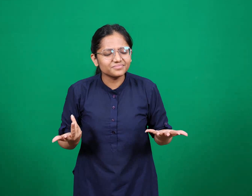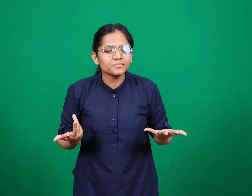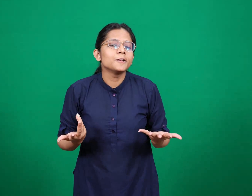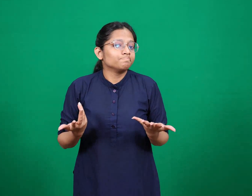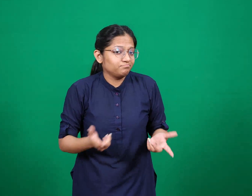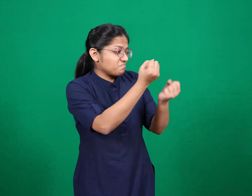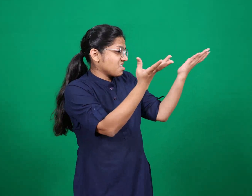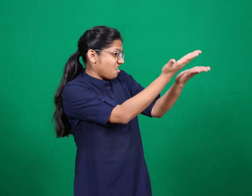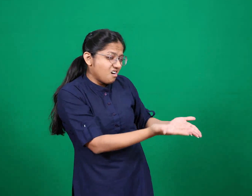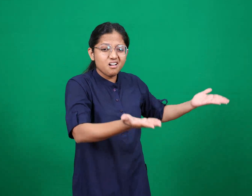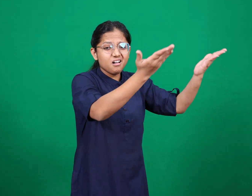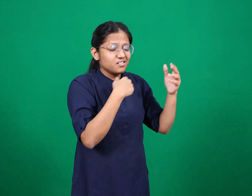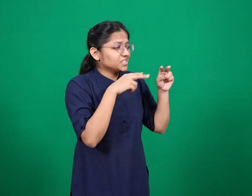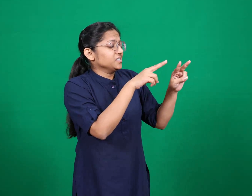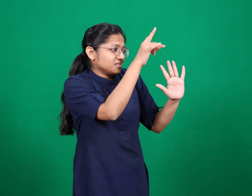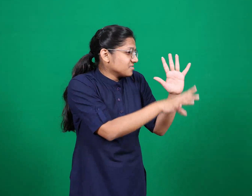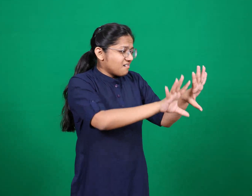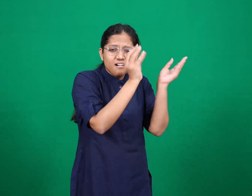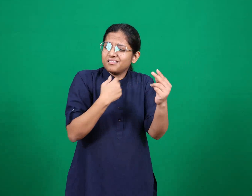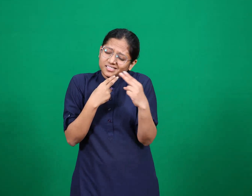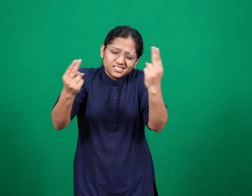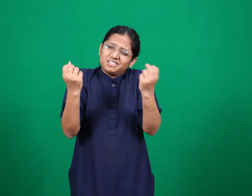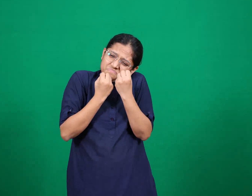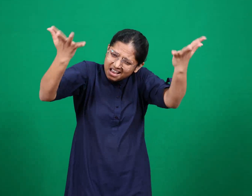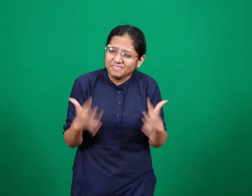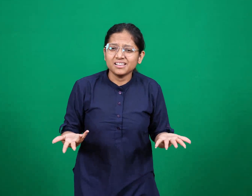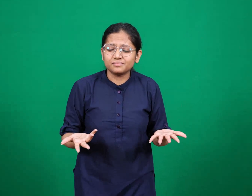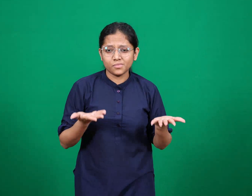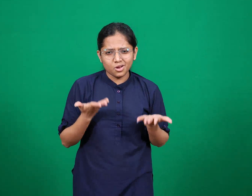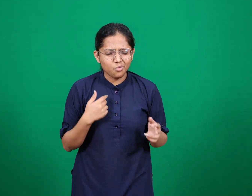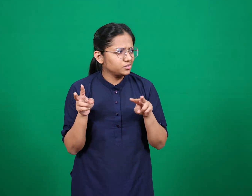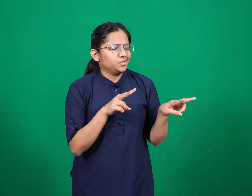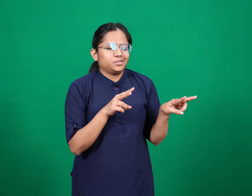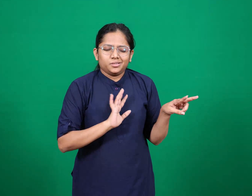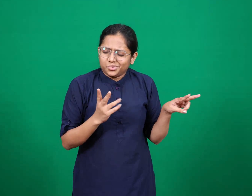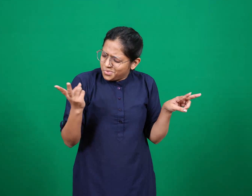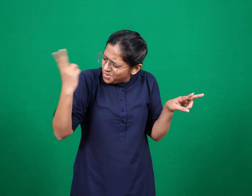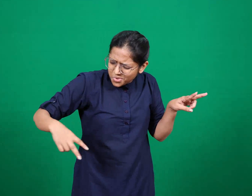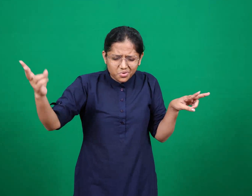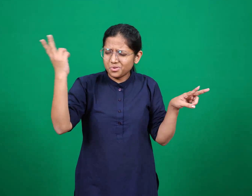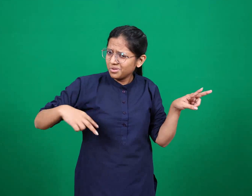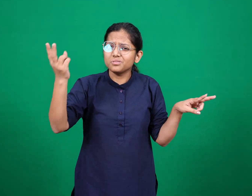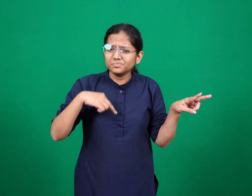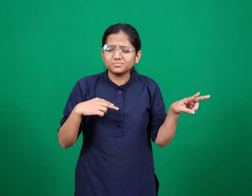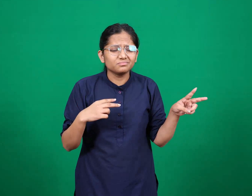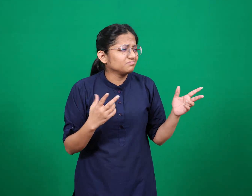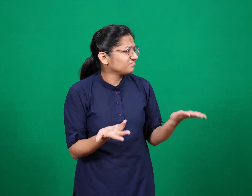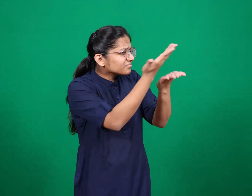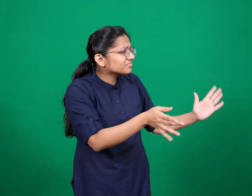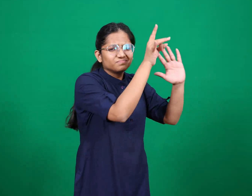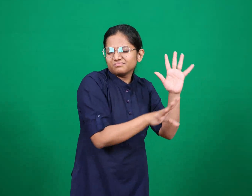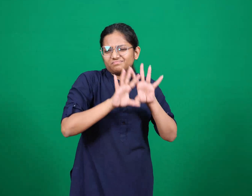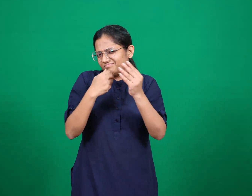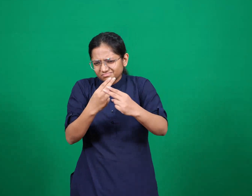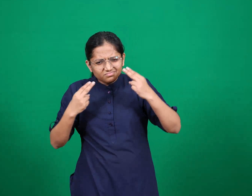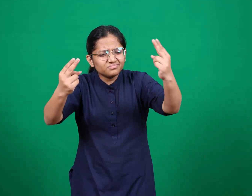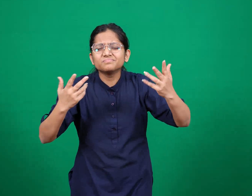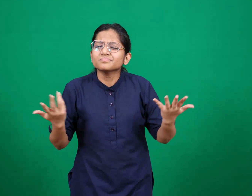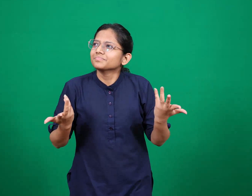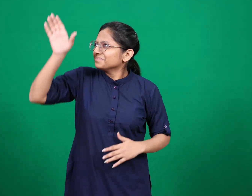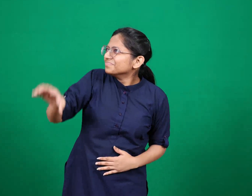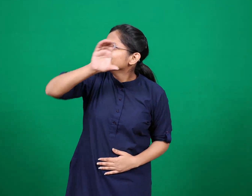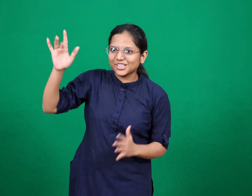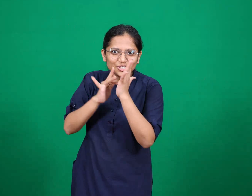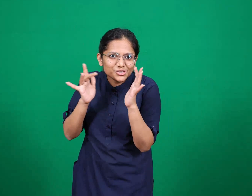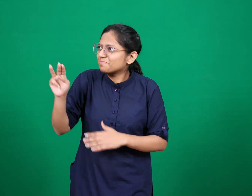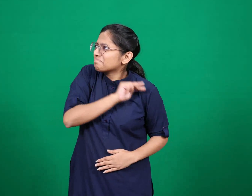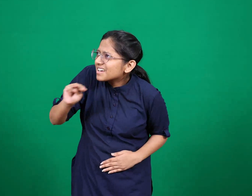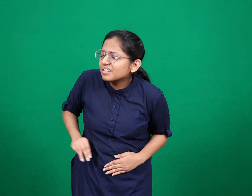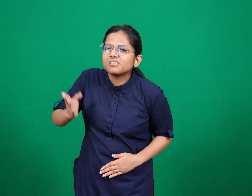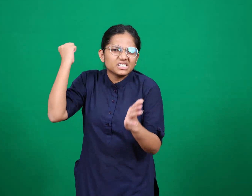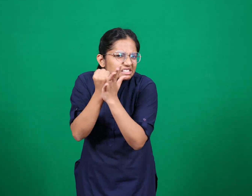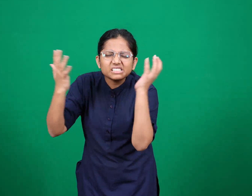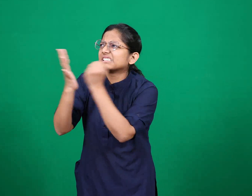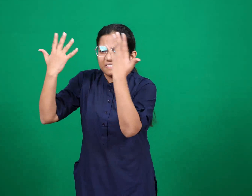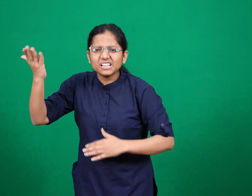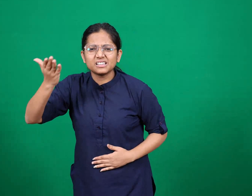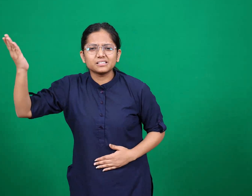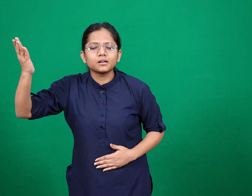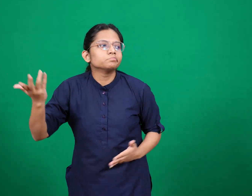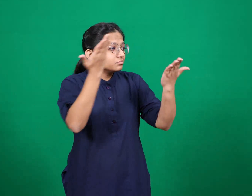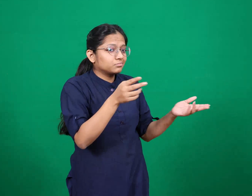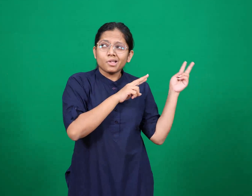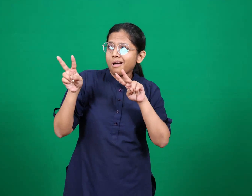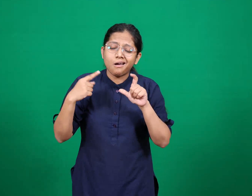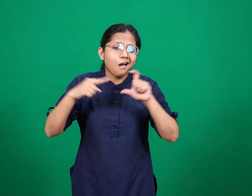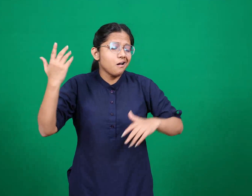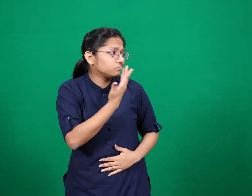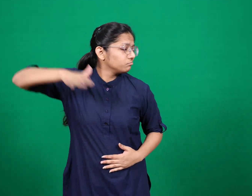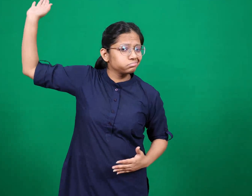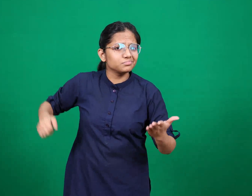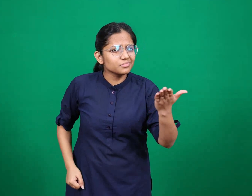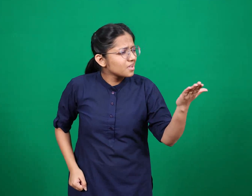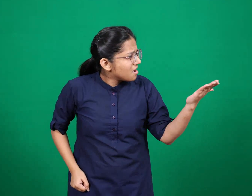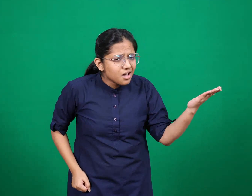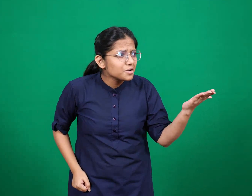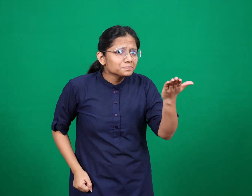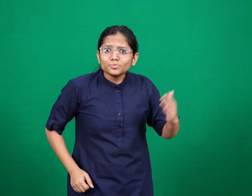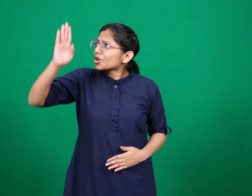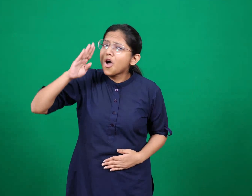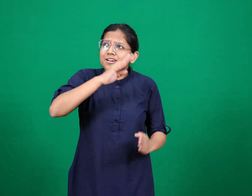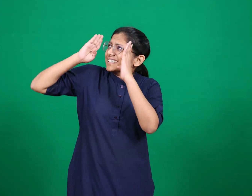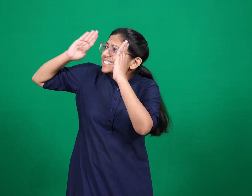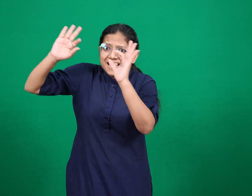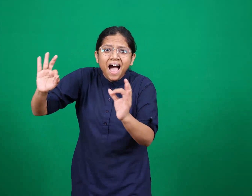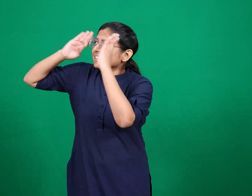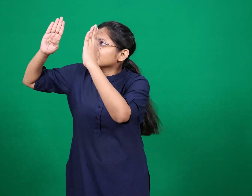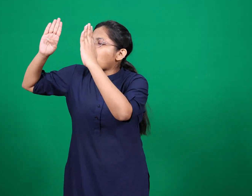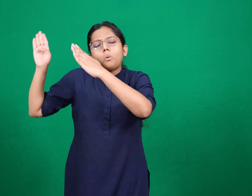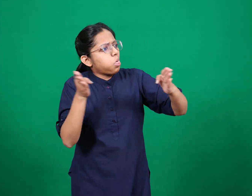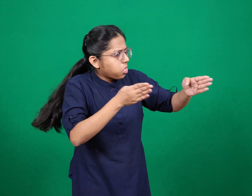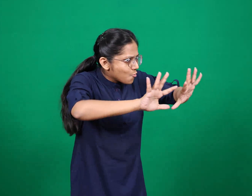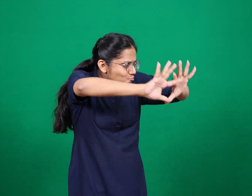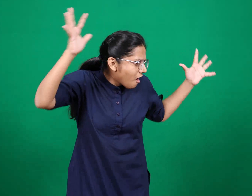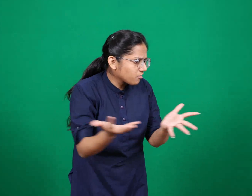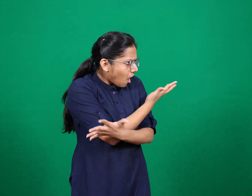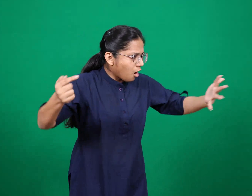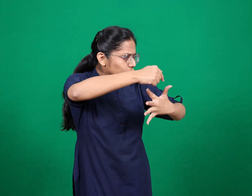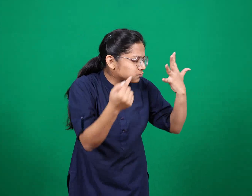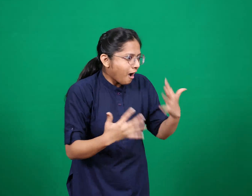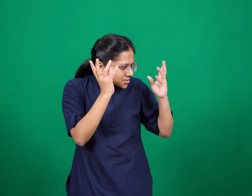For as I have often told you before, and now say again even with tears: Many live as enemies of the cross of Christ.